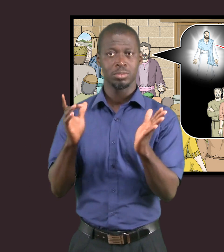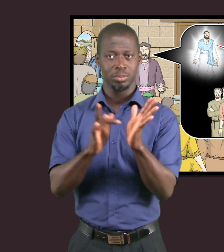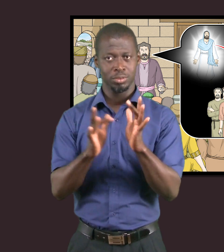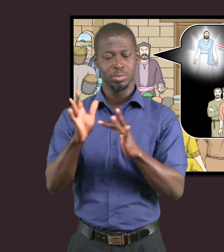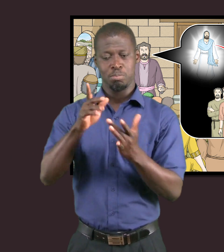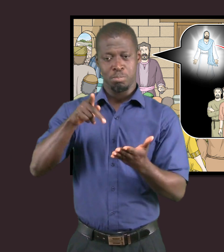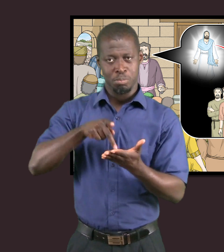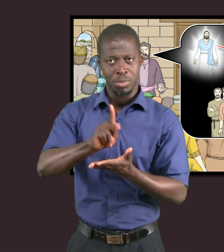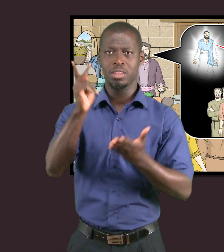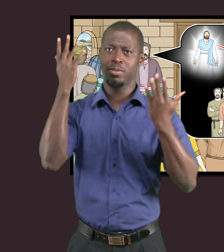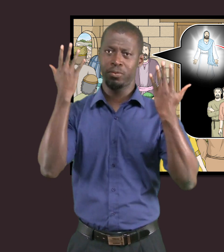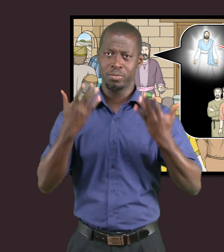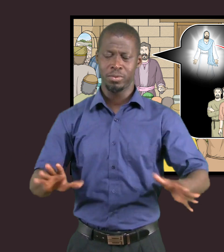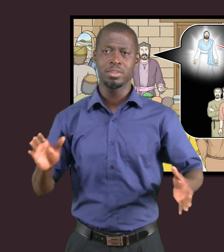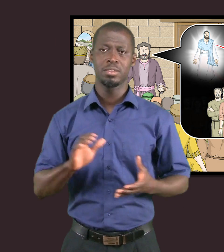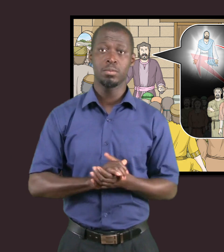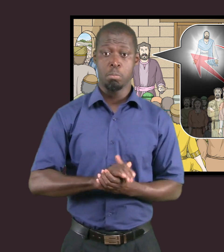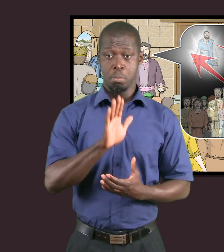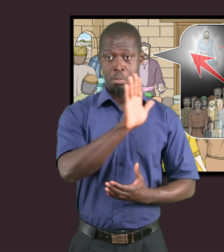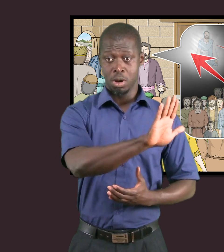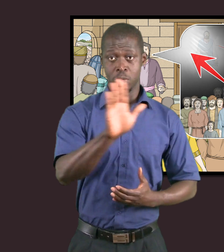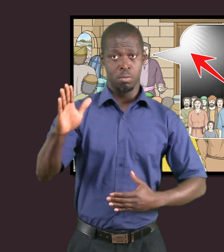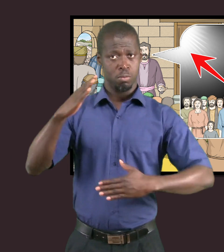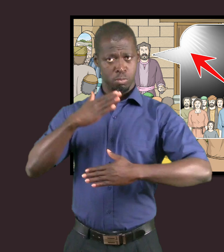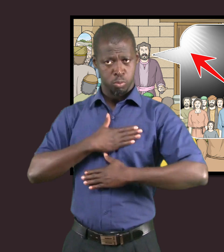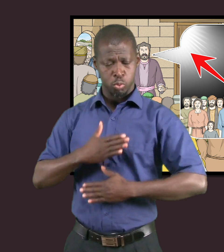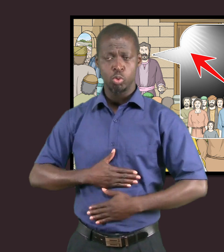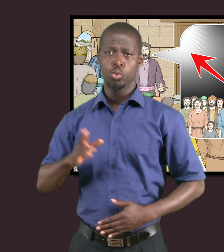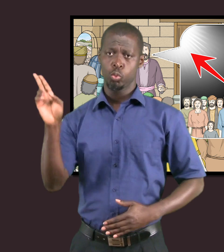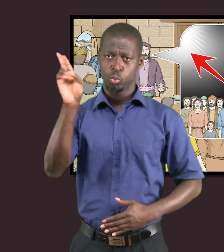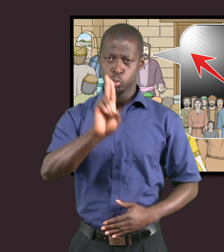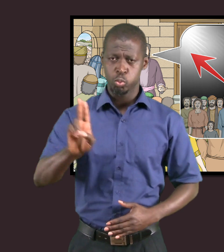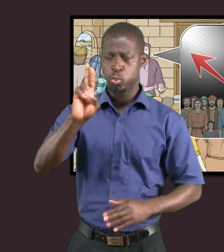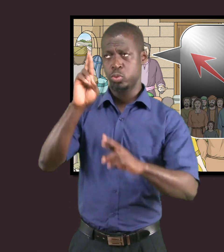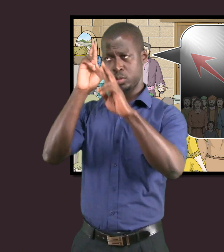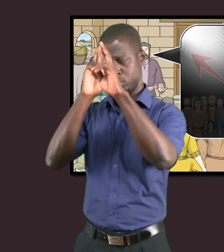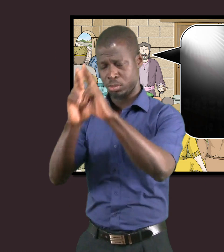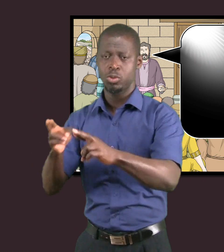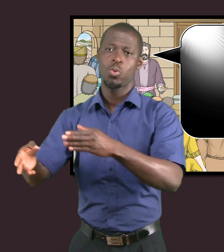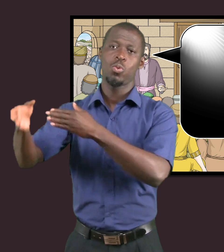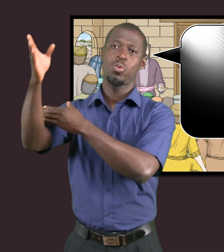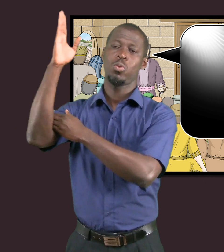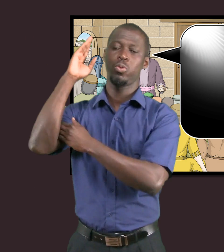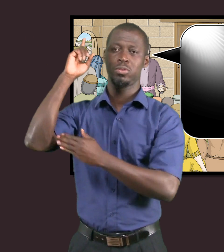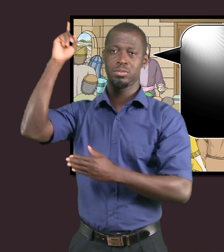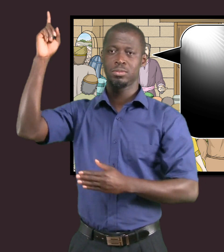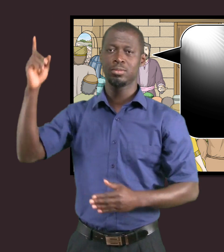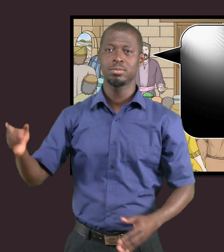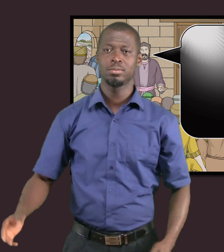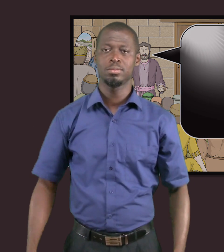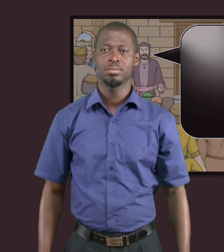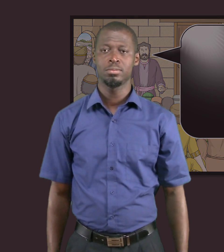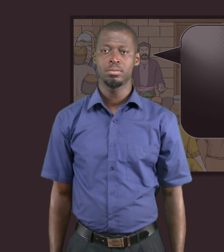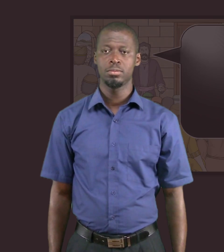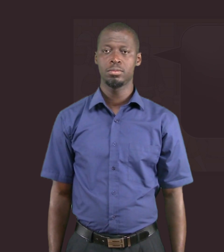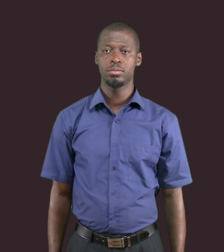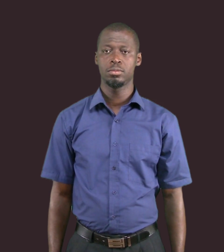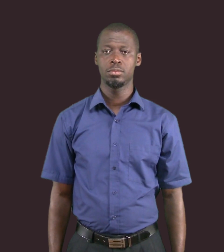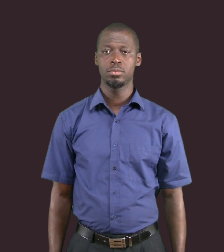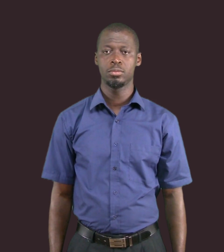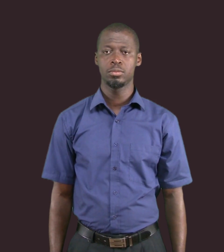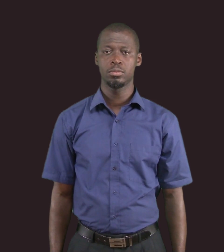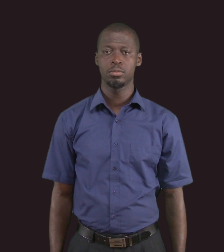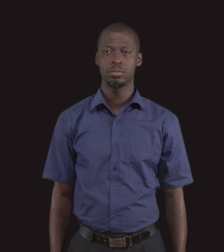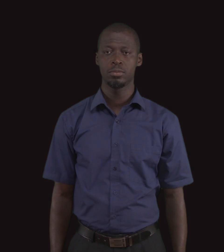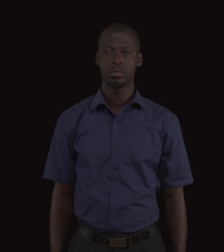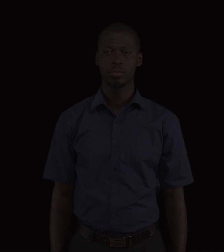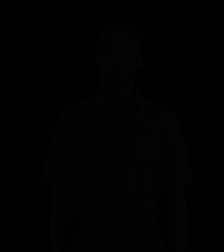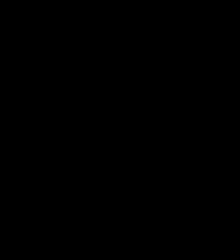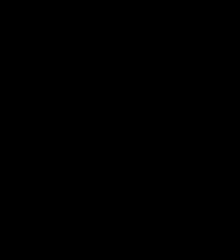Therefore glorify God with your body.